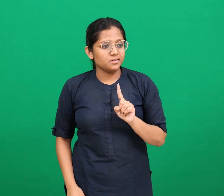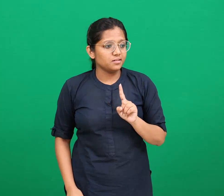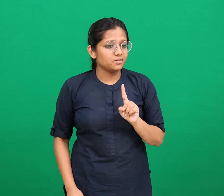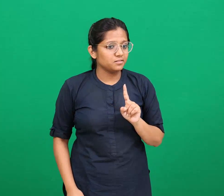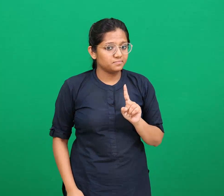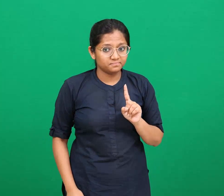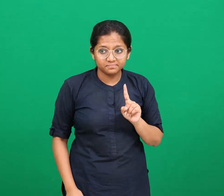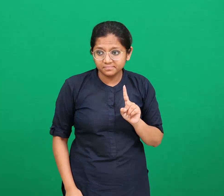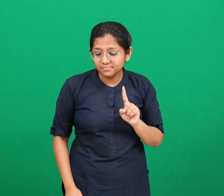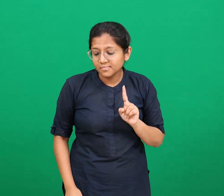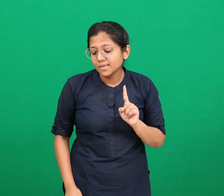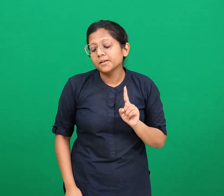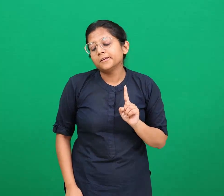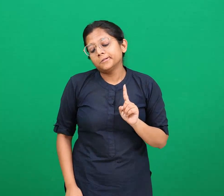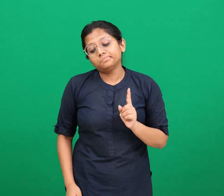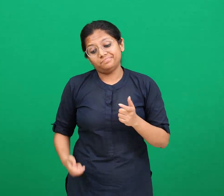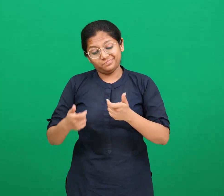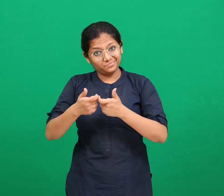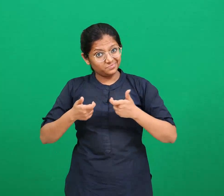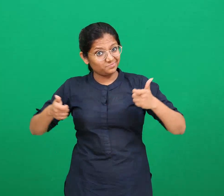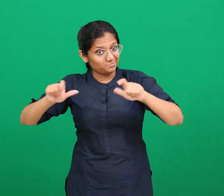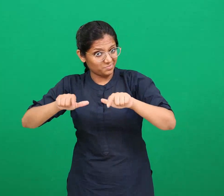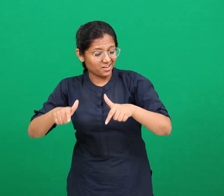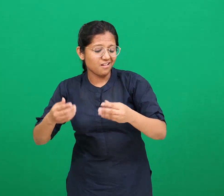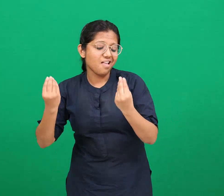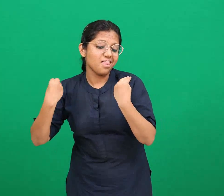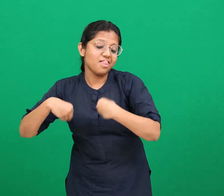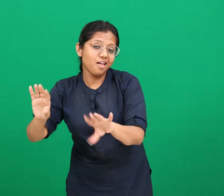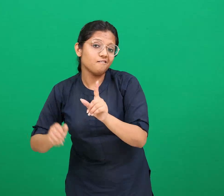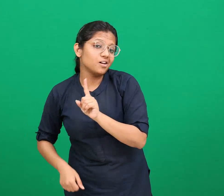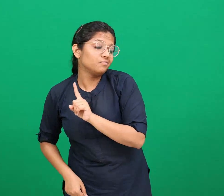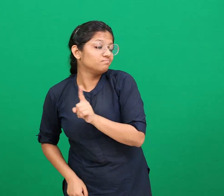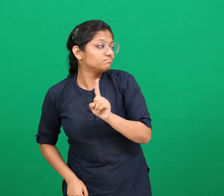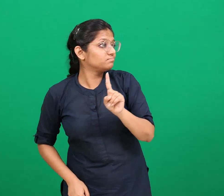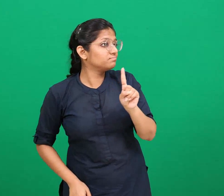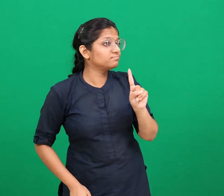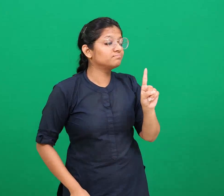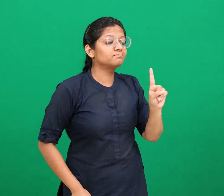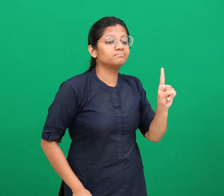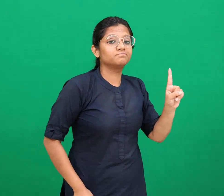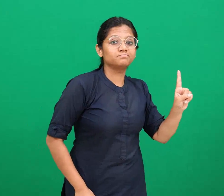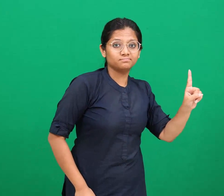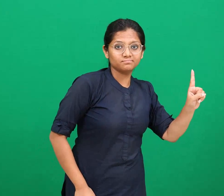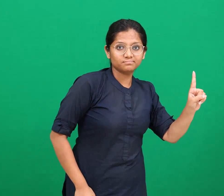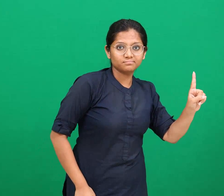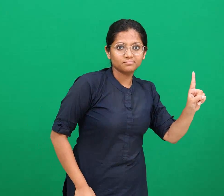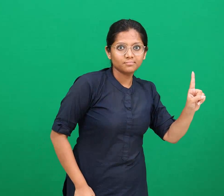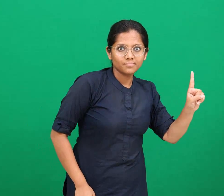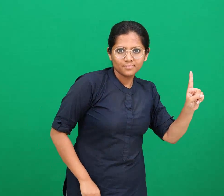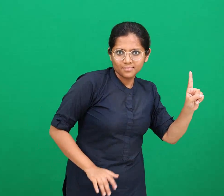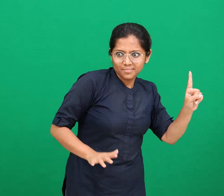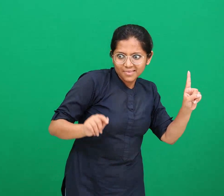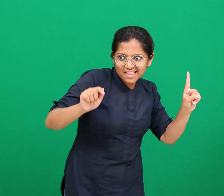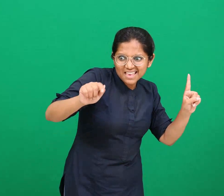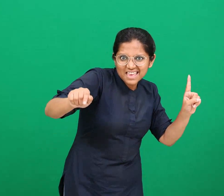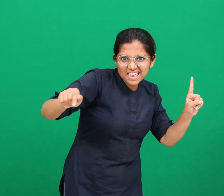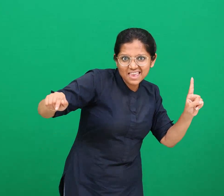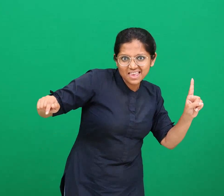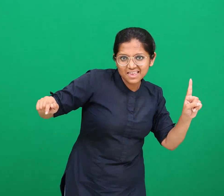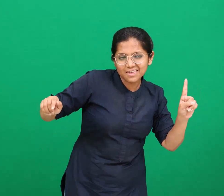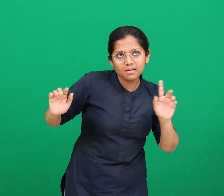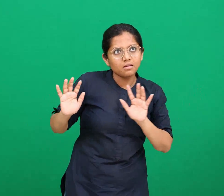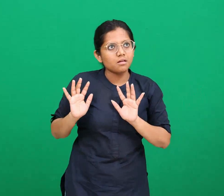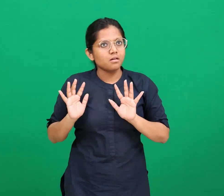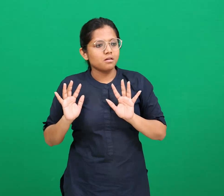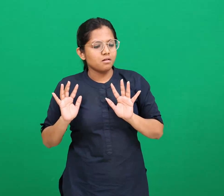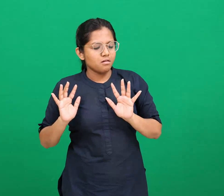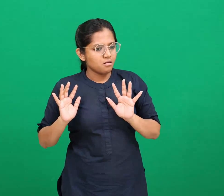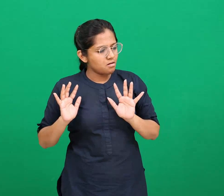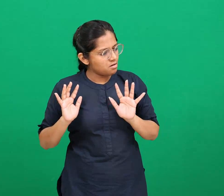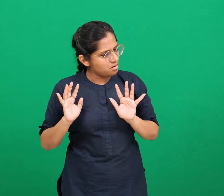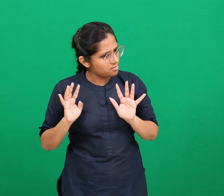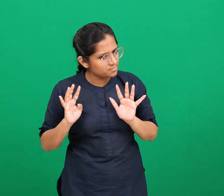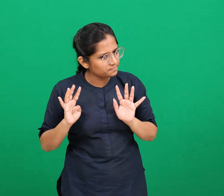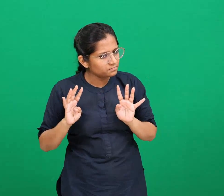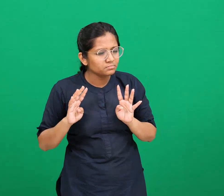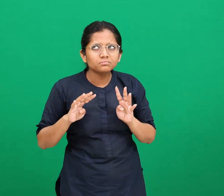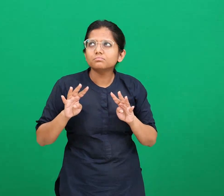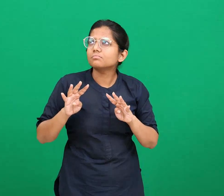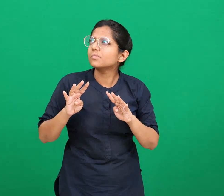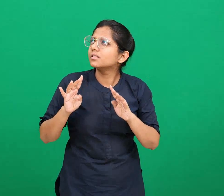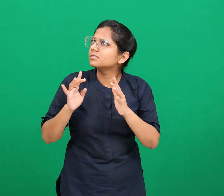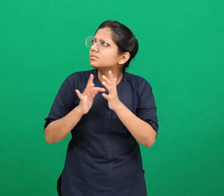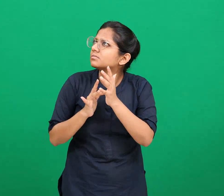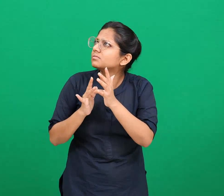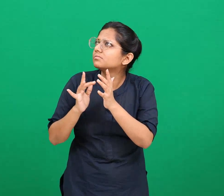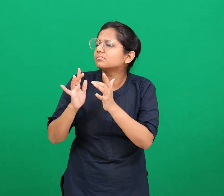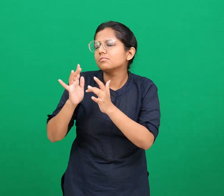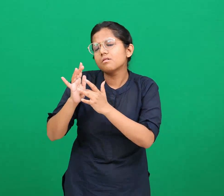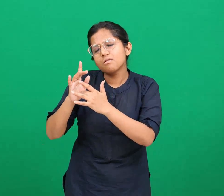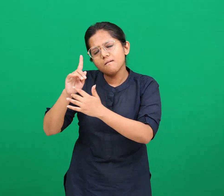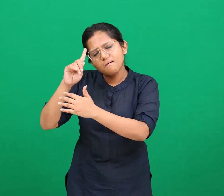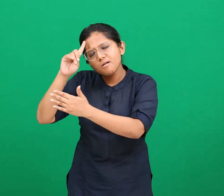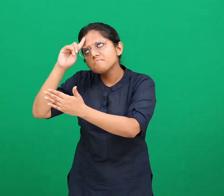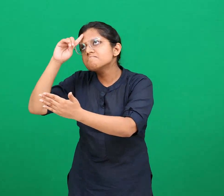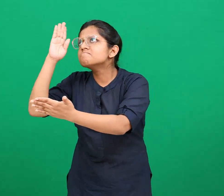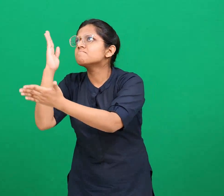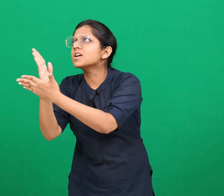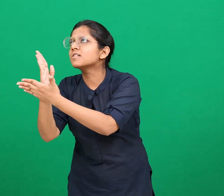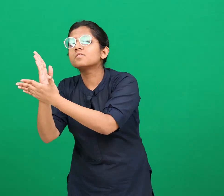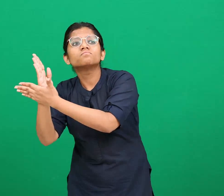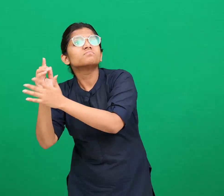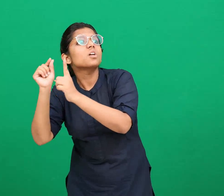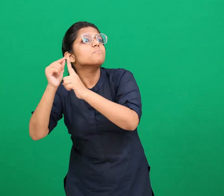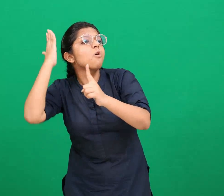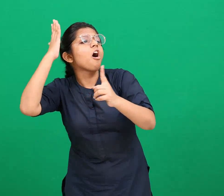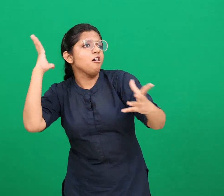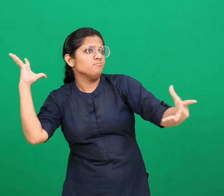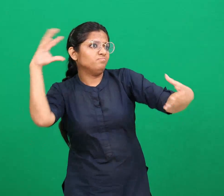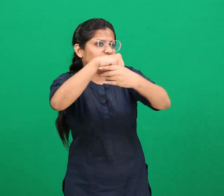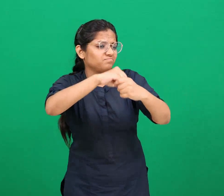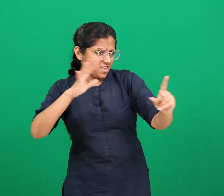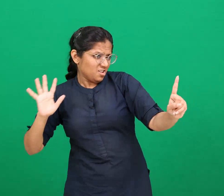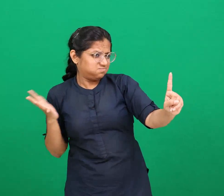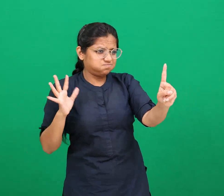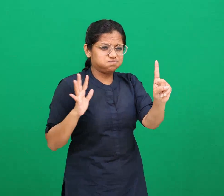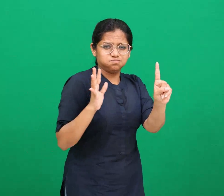At that, Paul left the Areopagus.